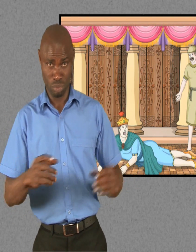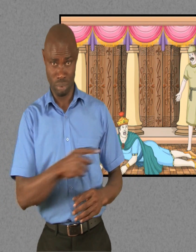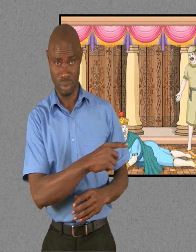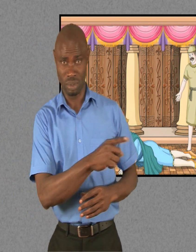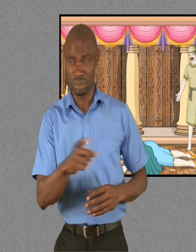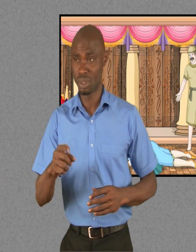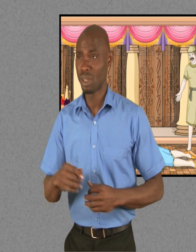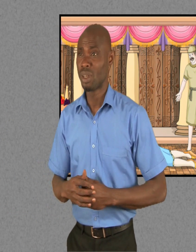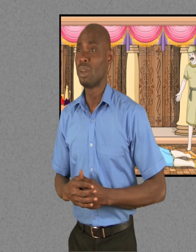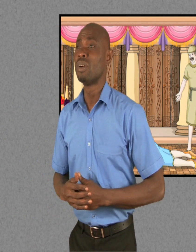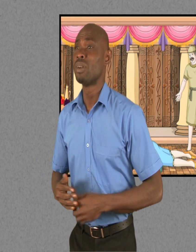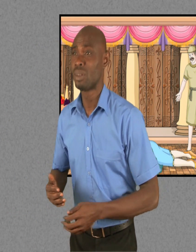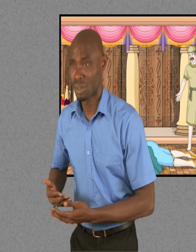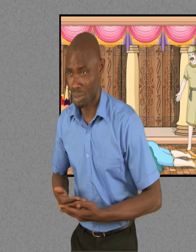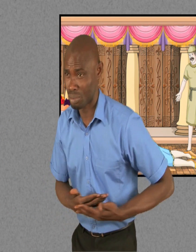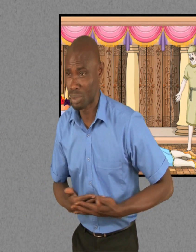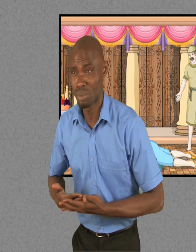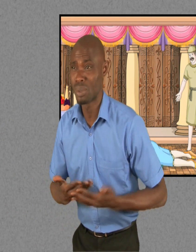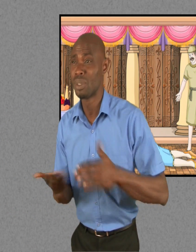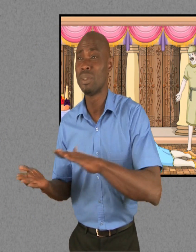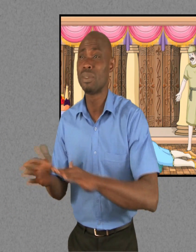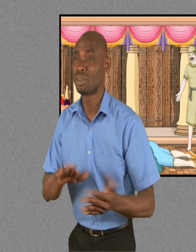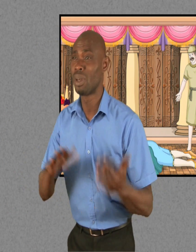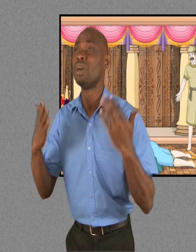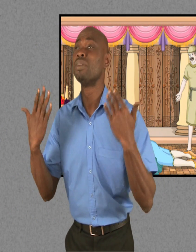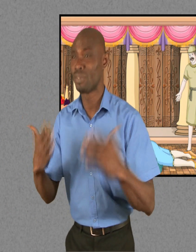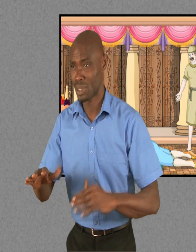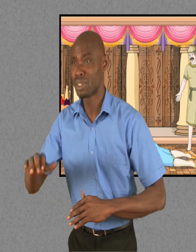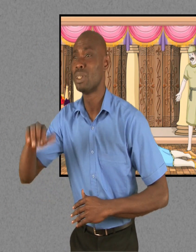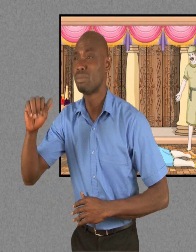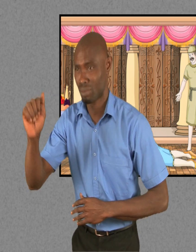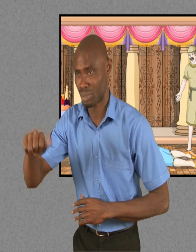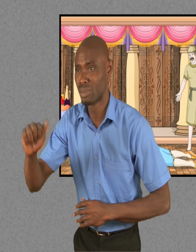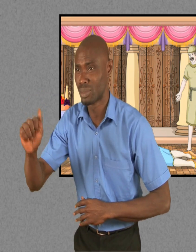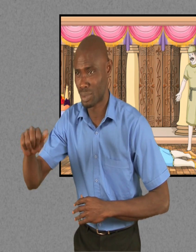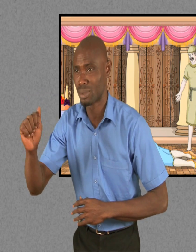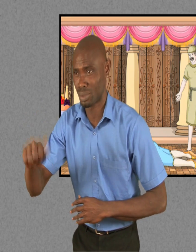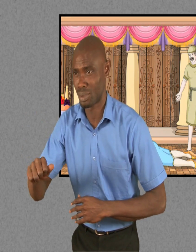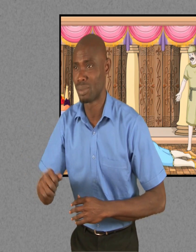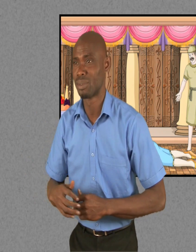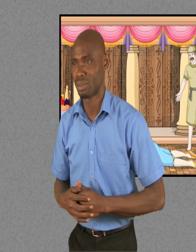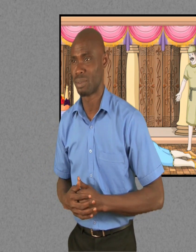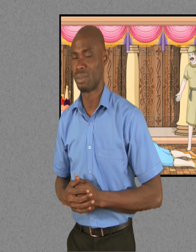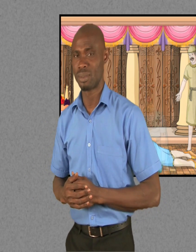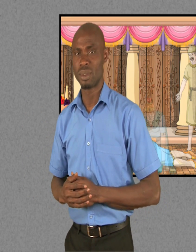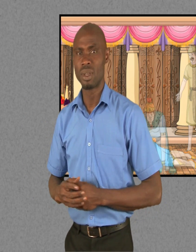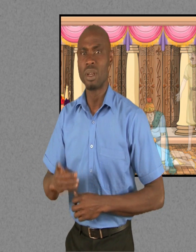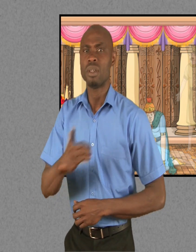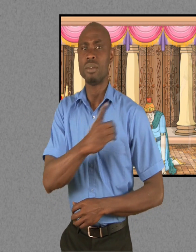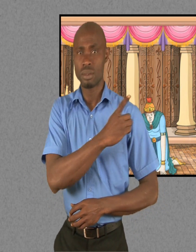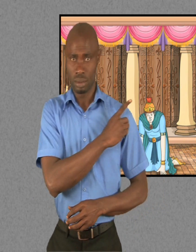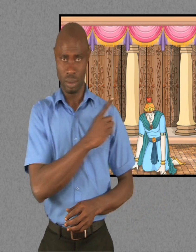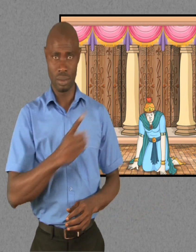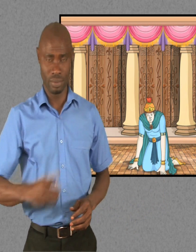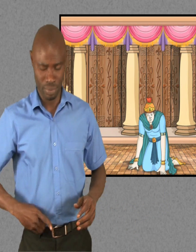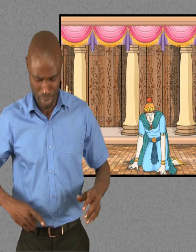“He is dead,” they replied.